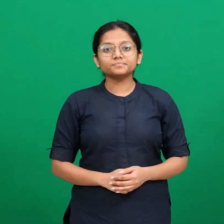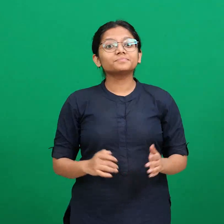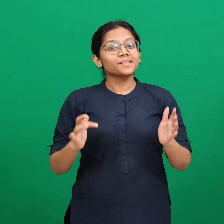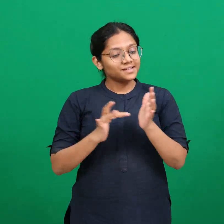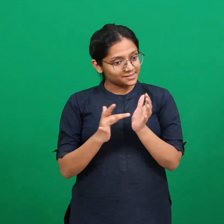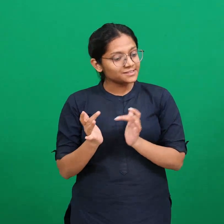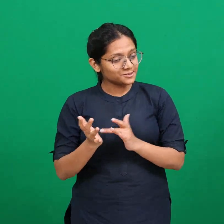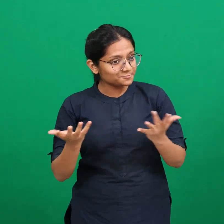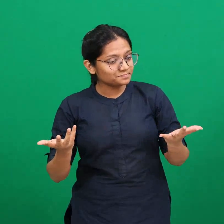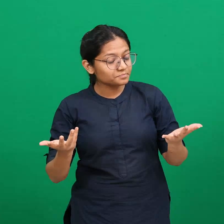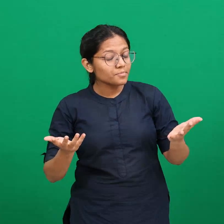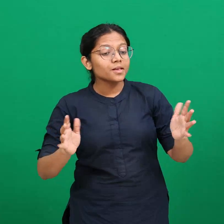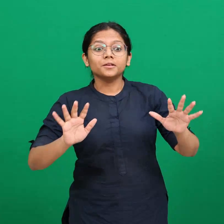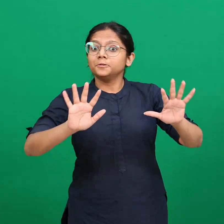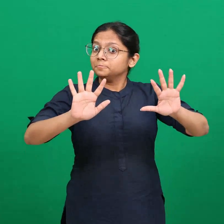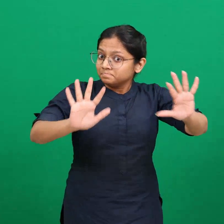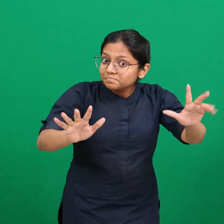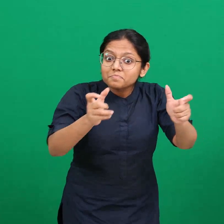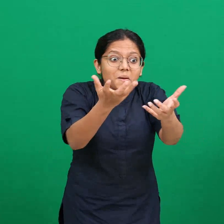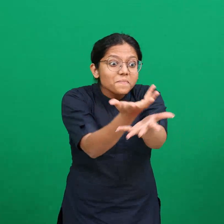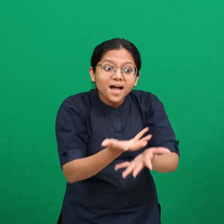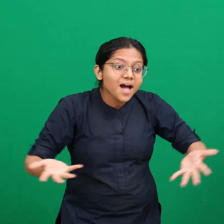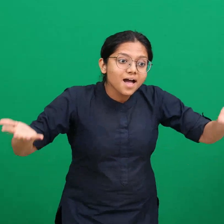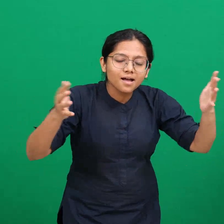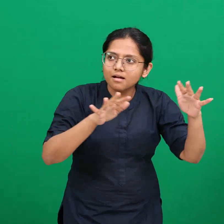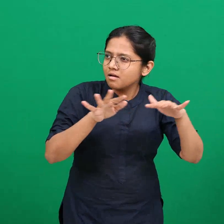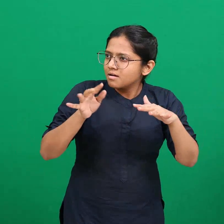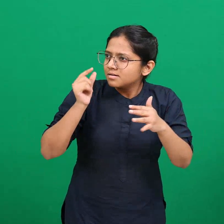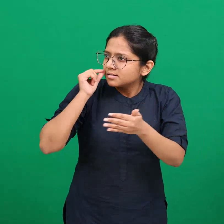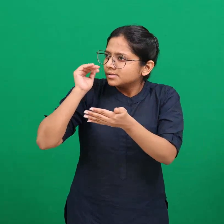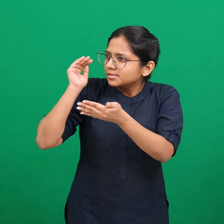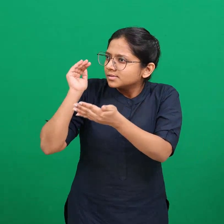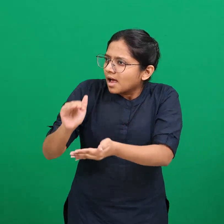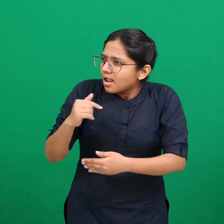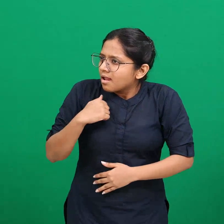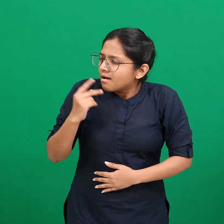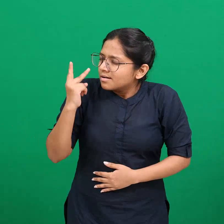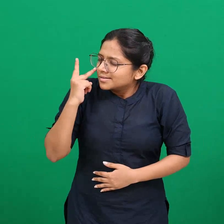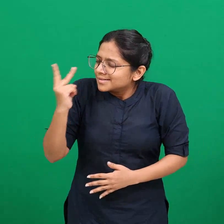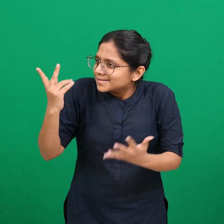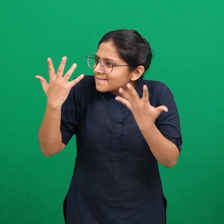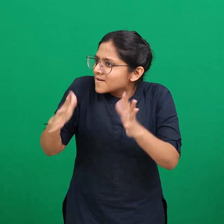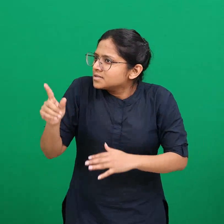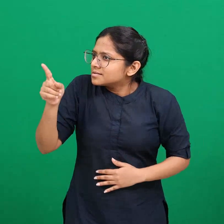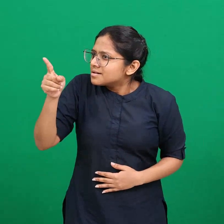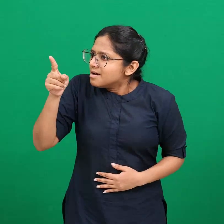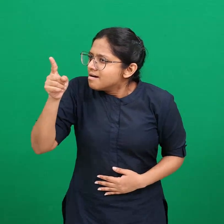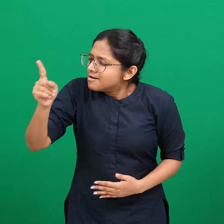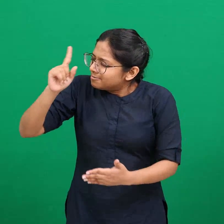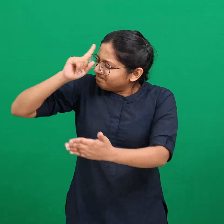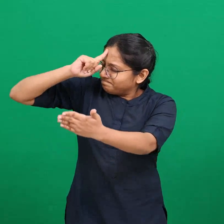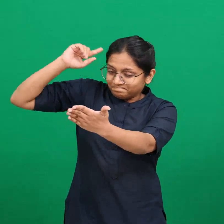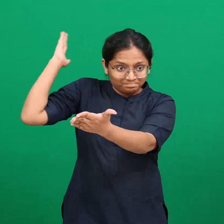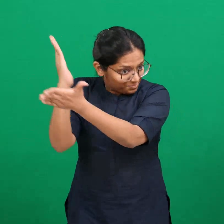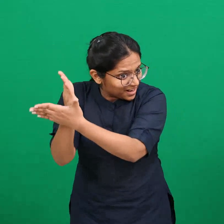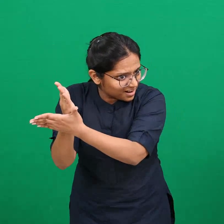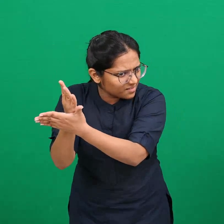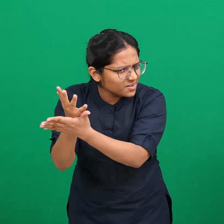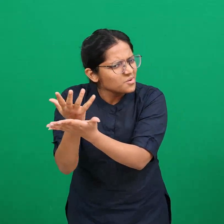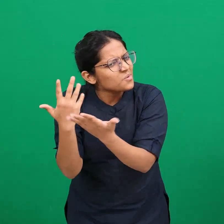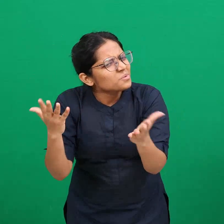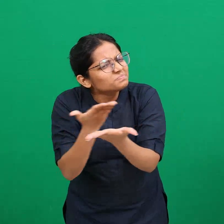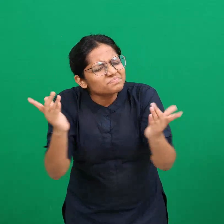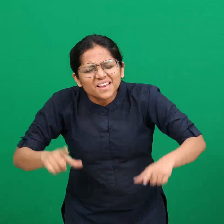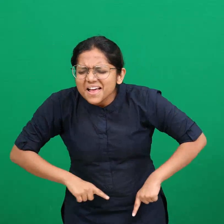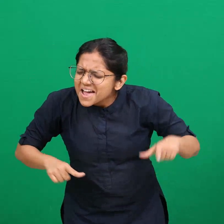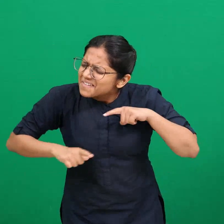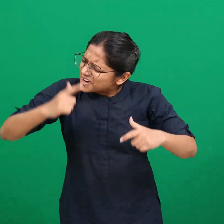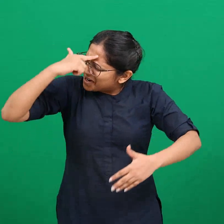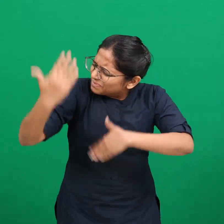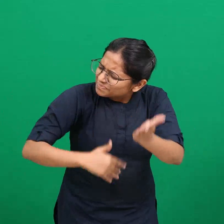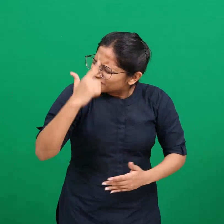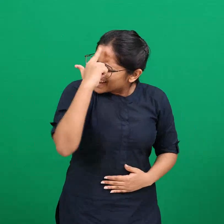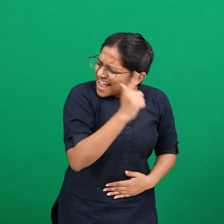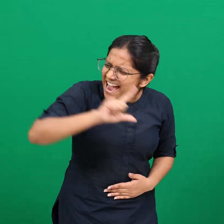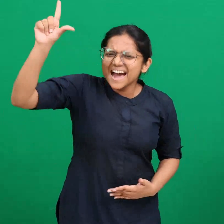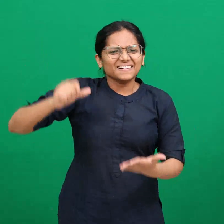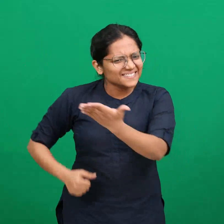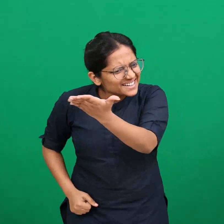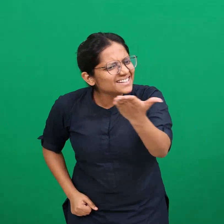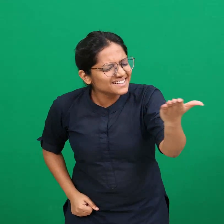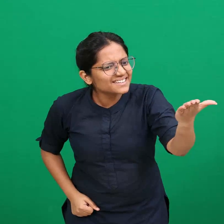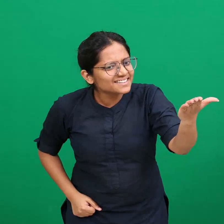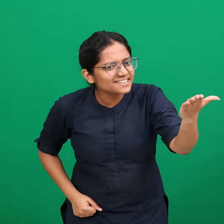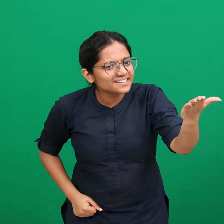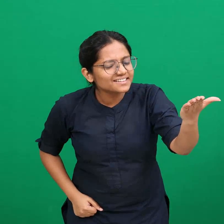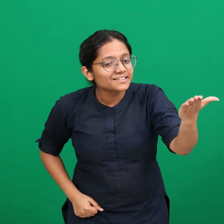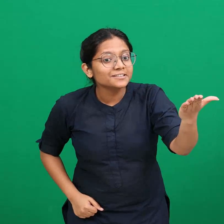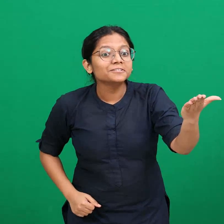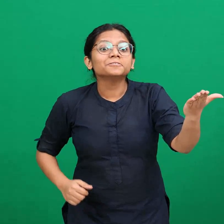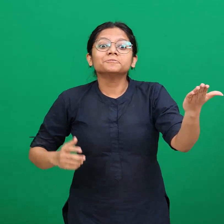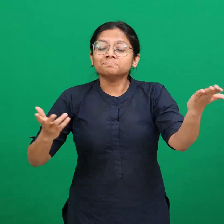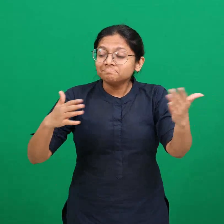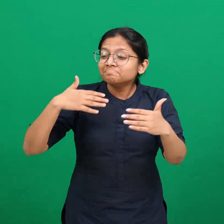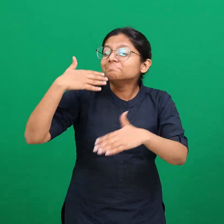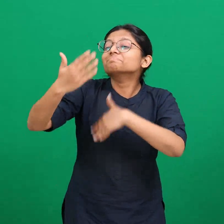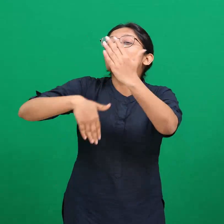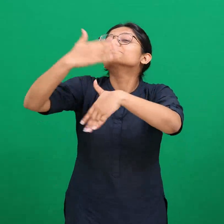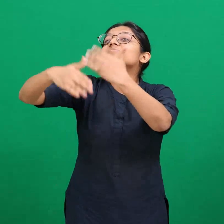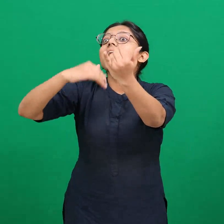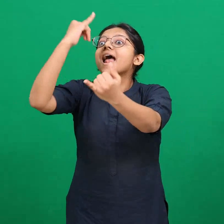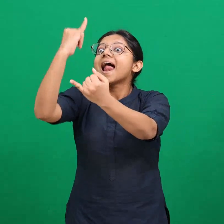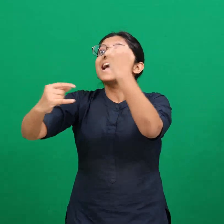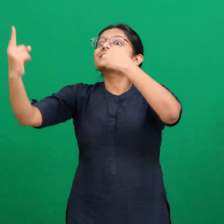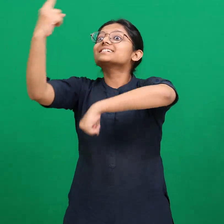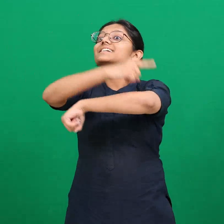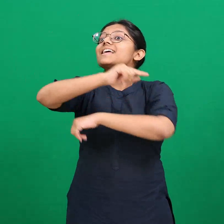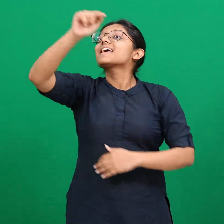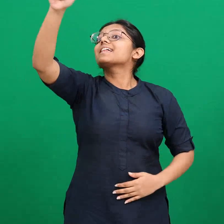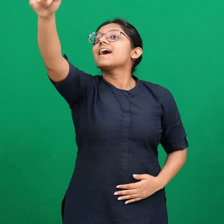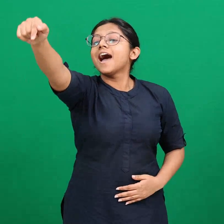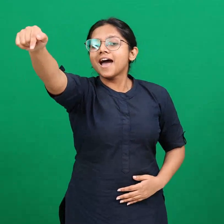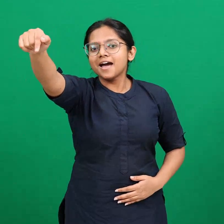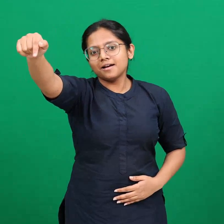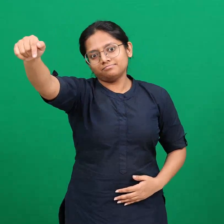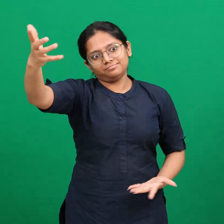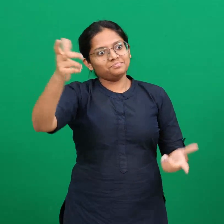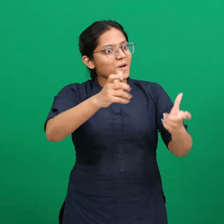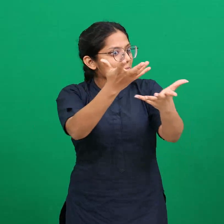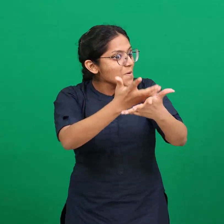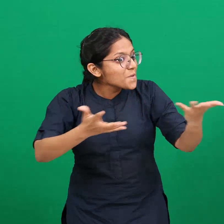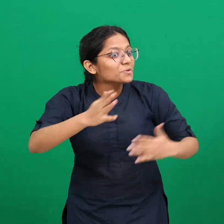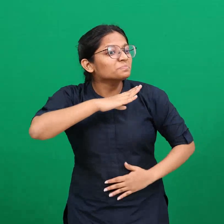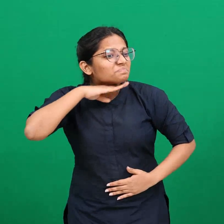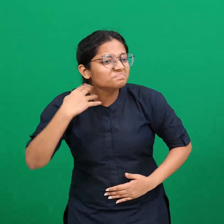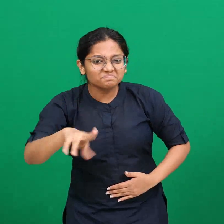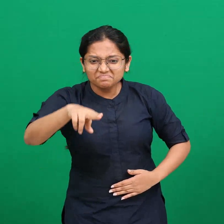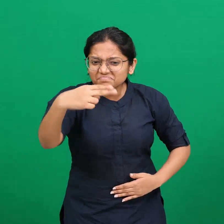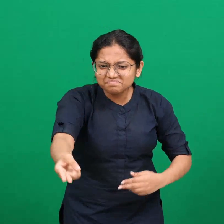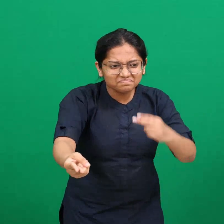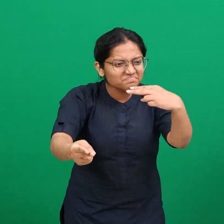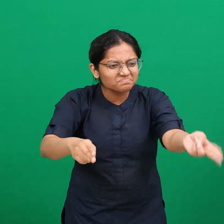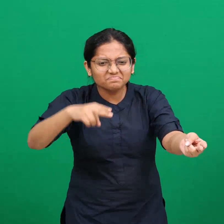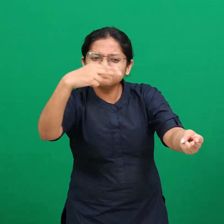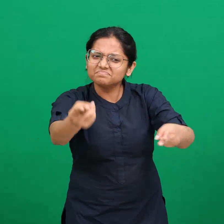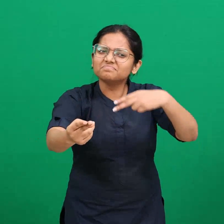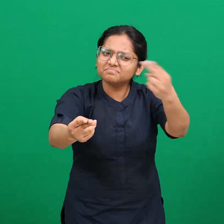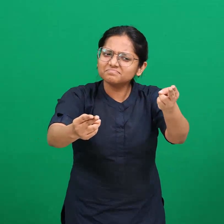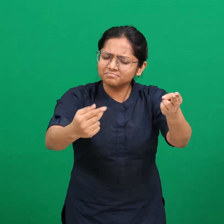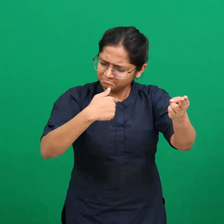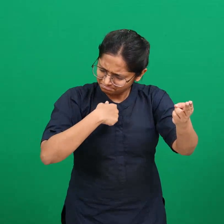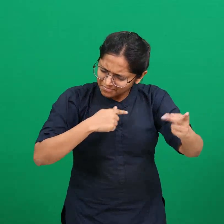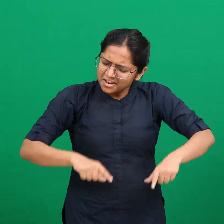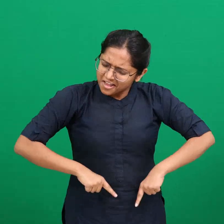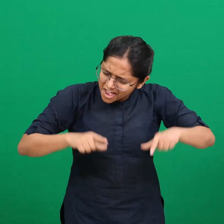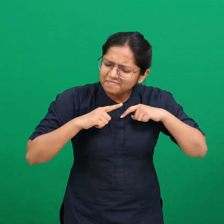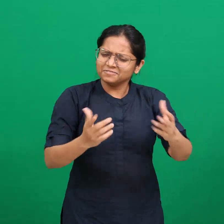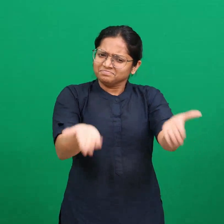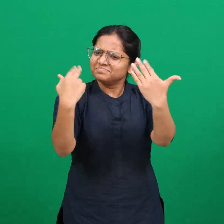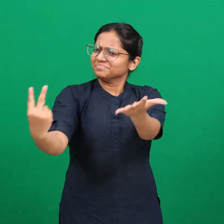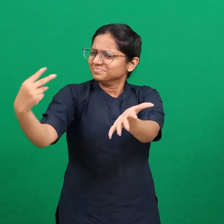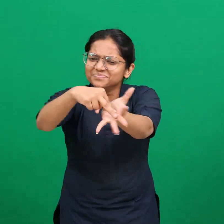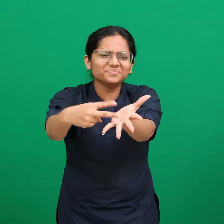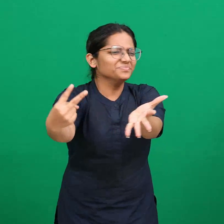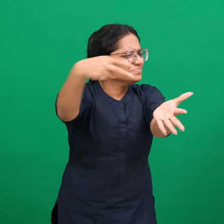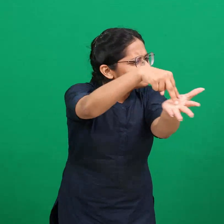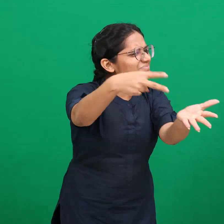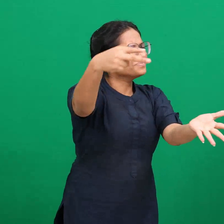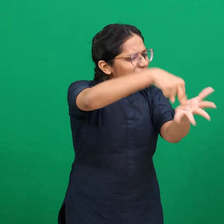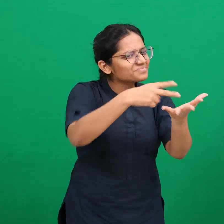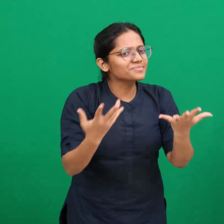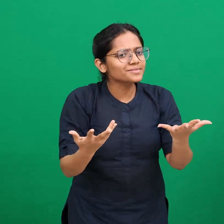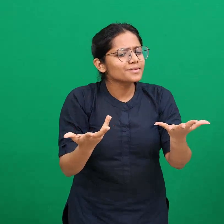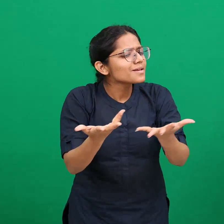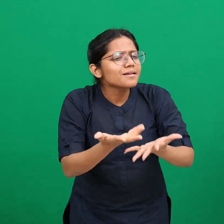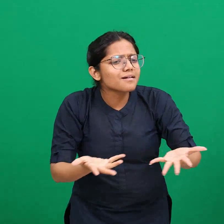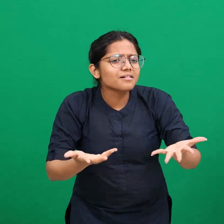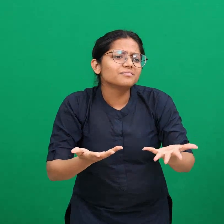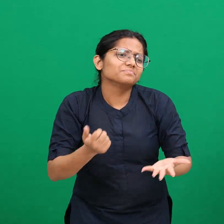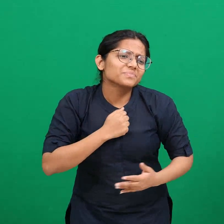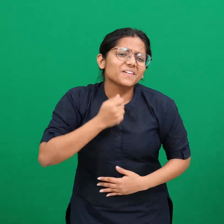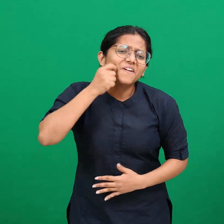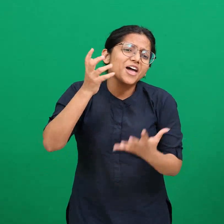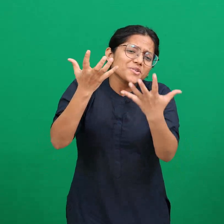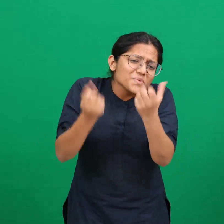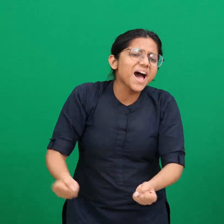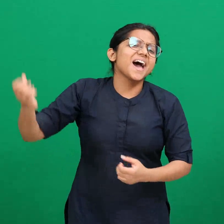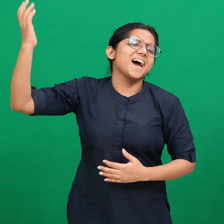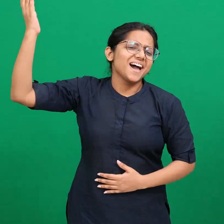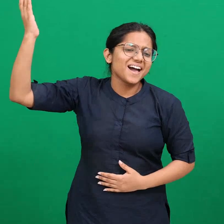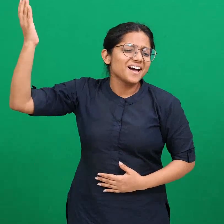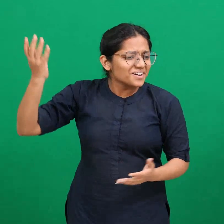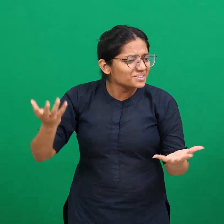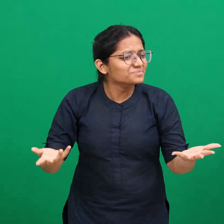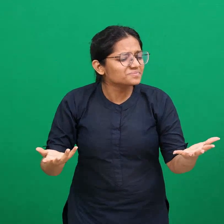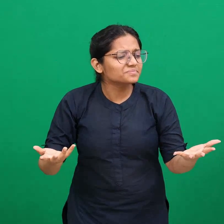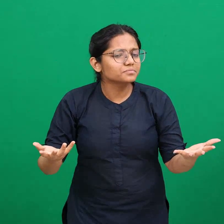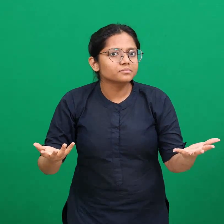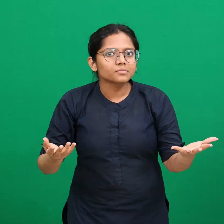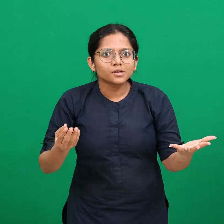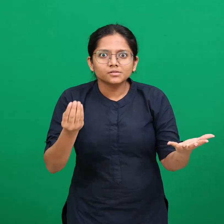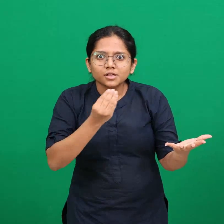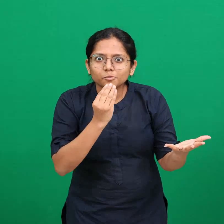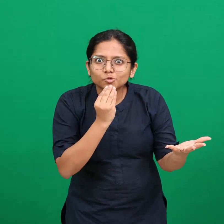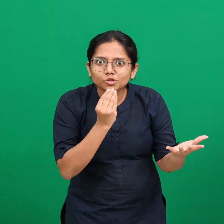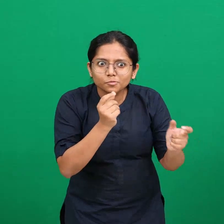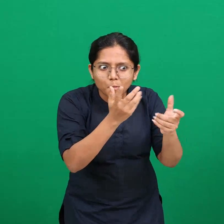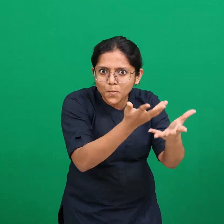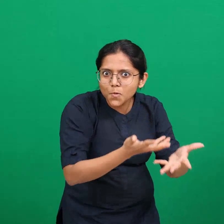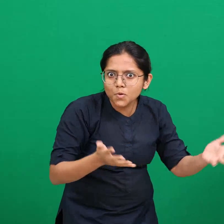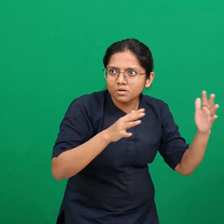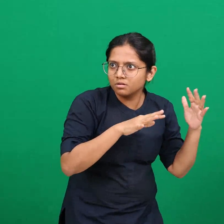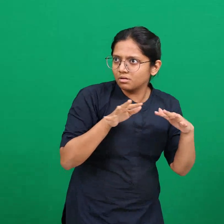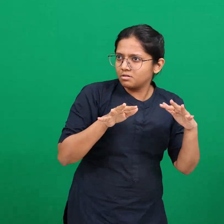For it is My Father ' s will that everyone who looks to the Son and believes in Him shall have eternal life, and I will raise him up at the last day."